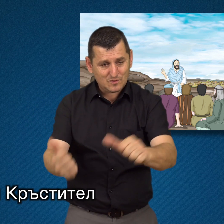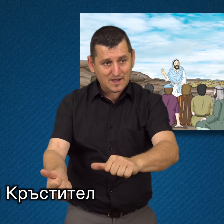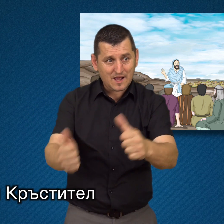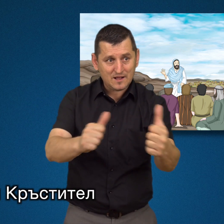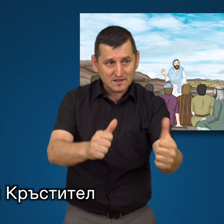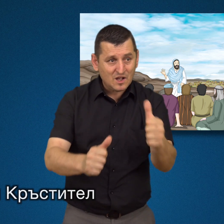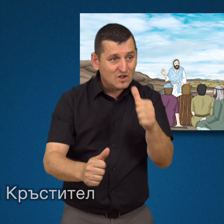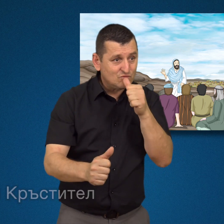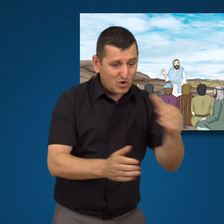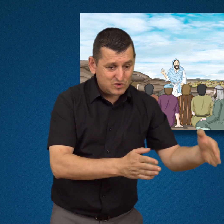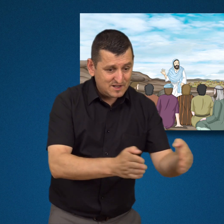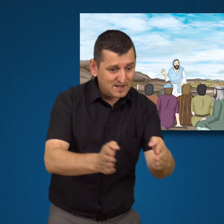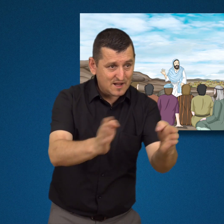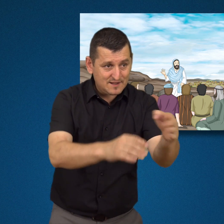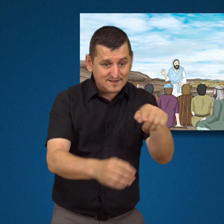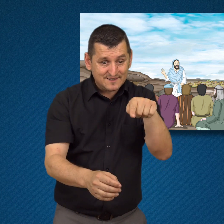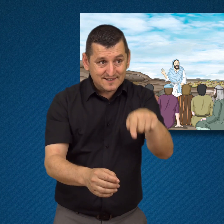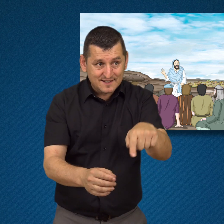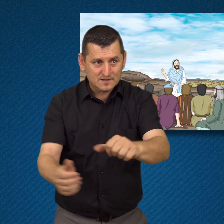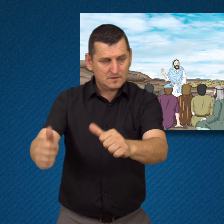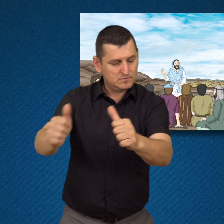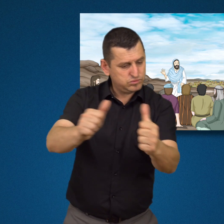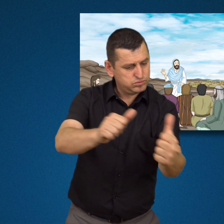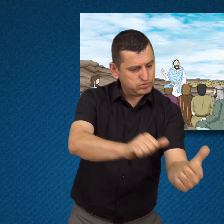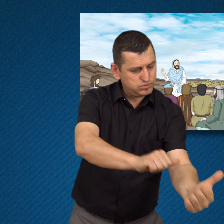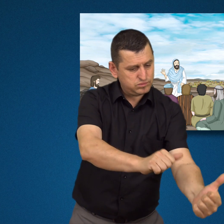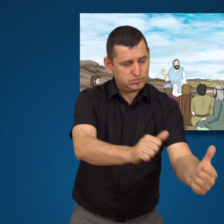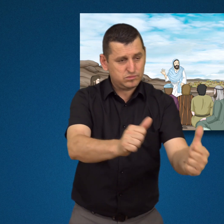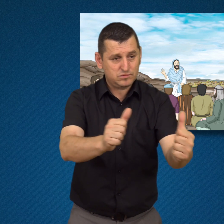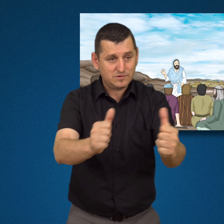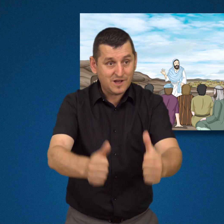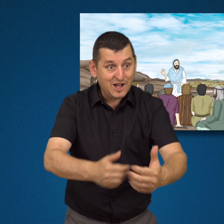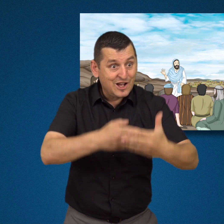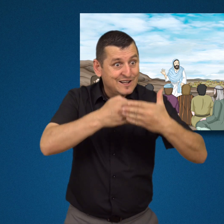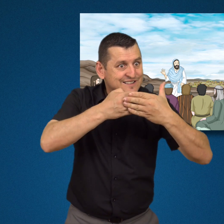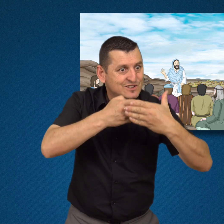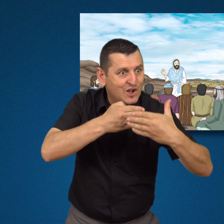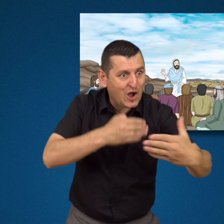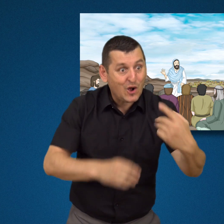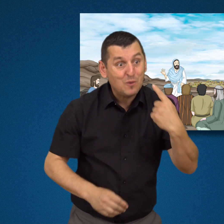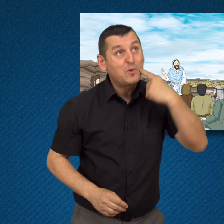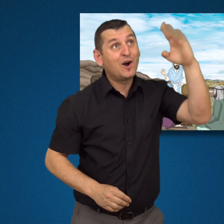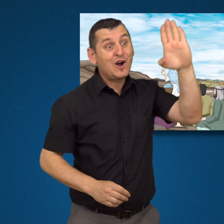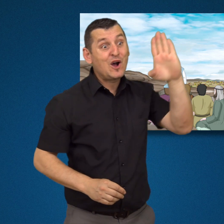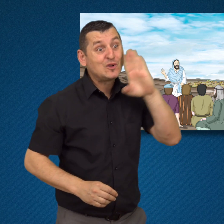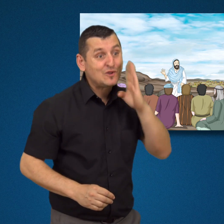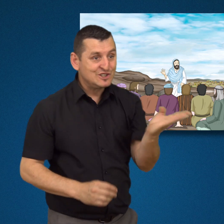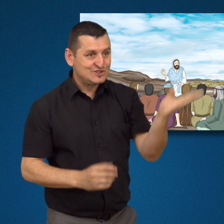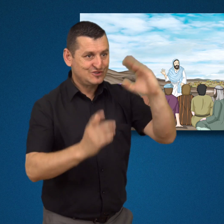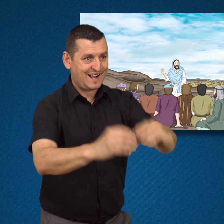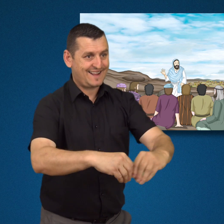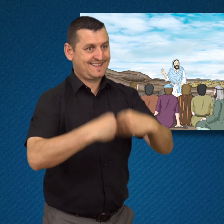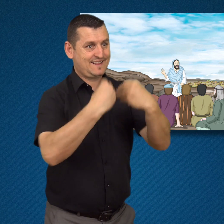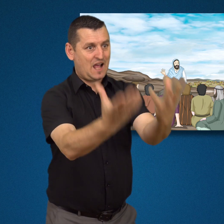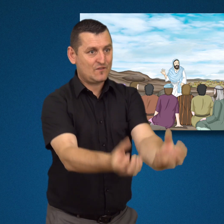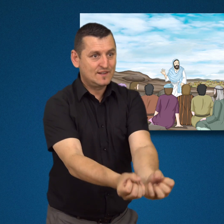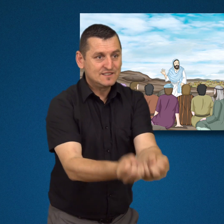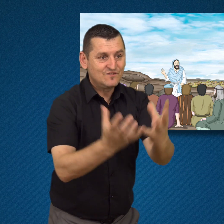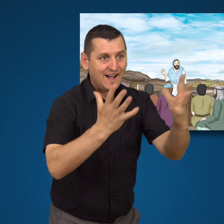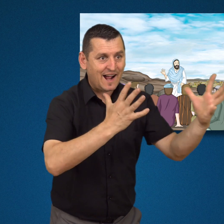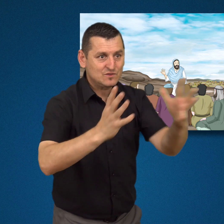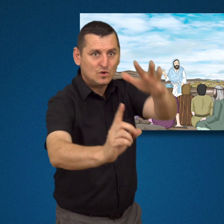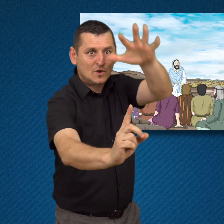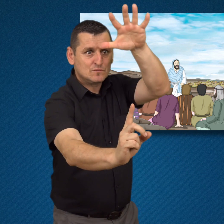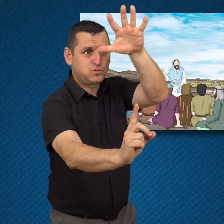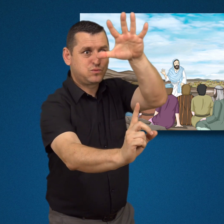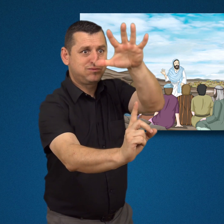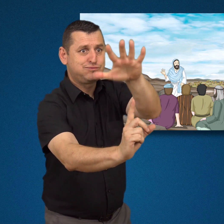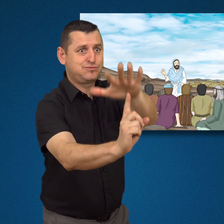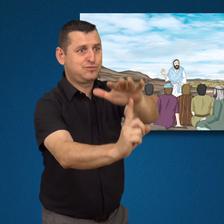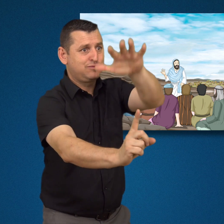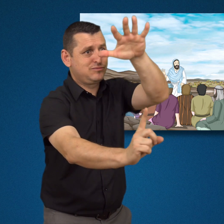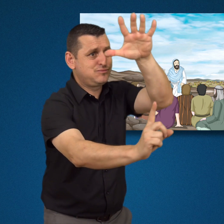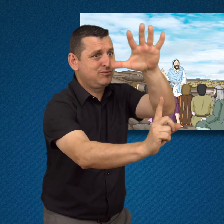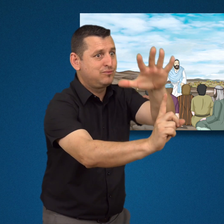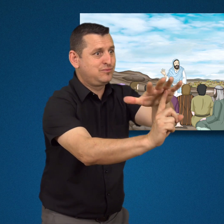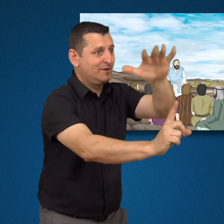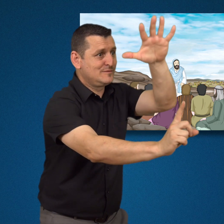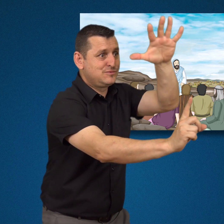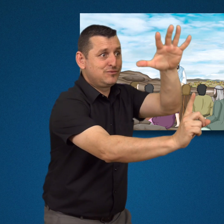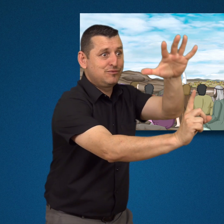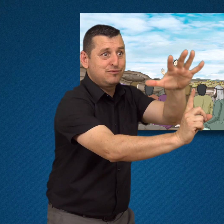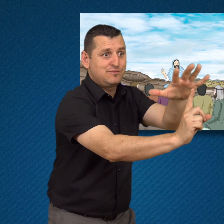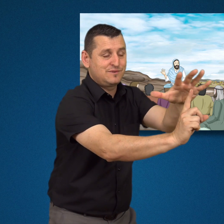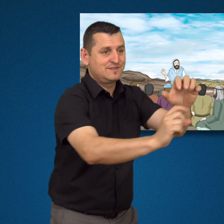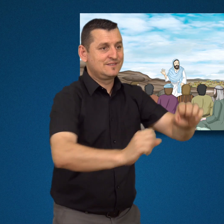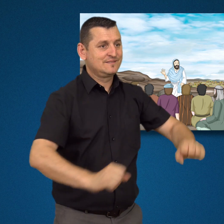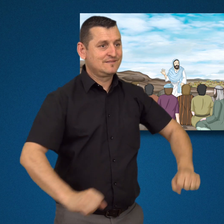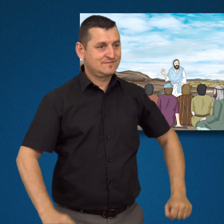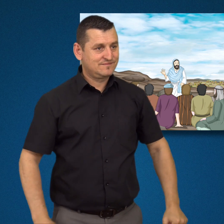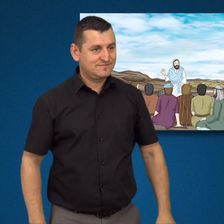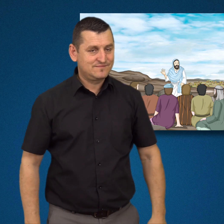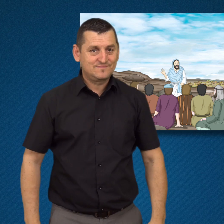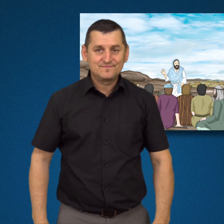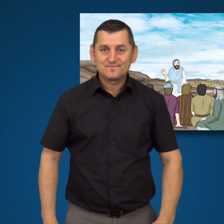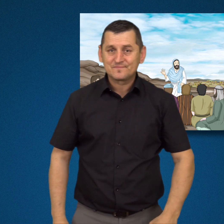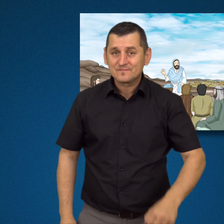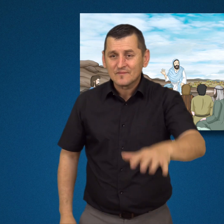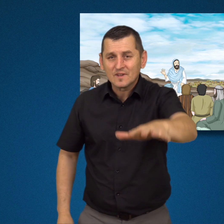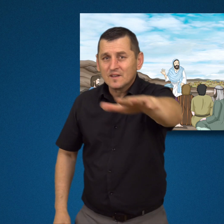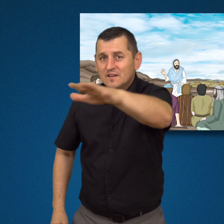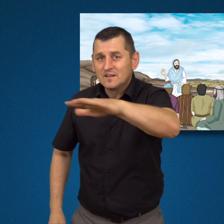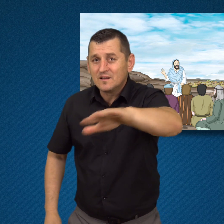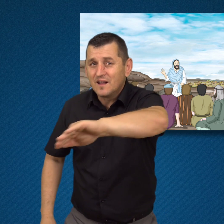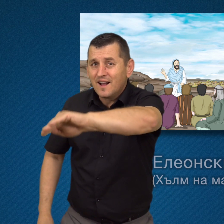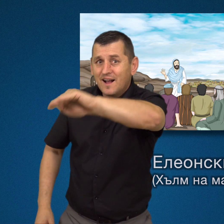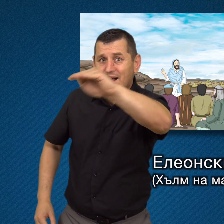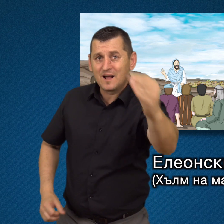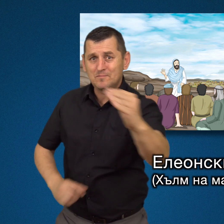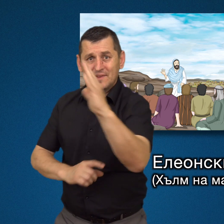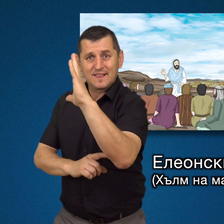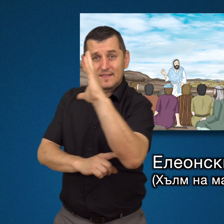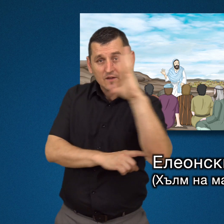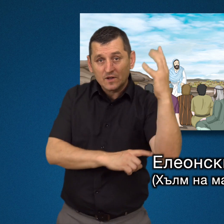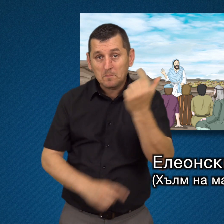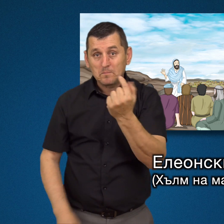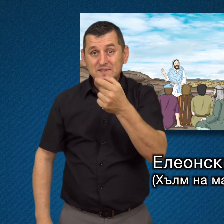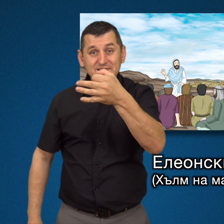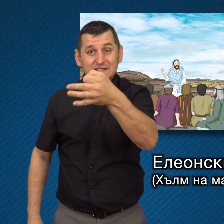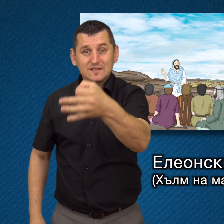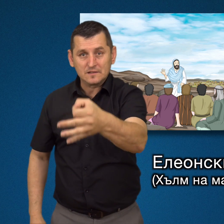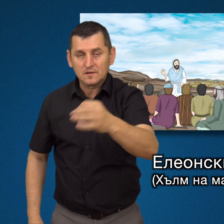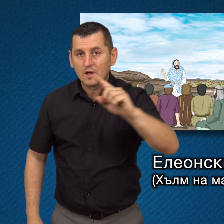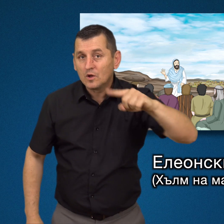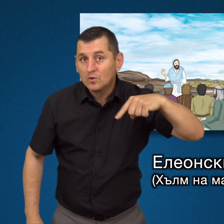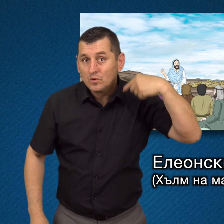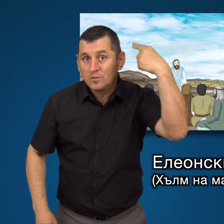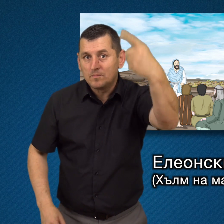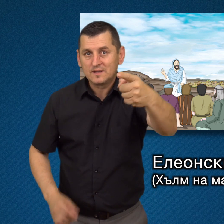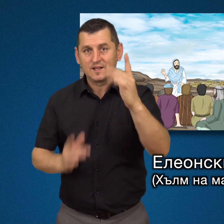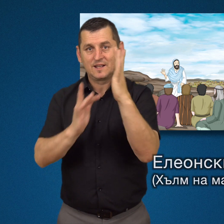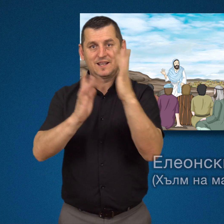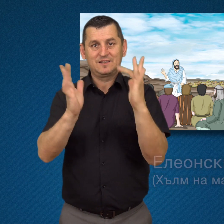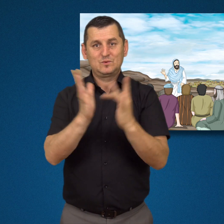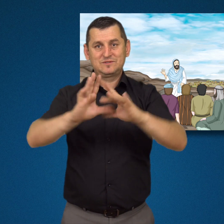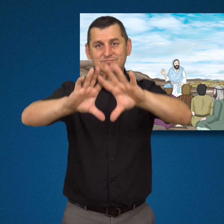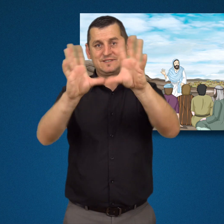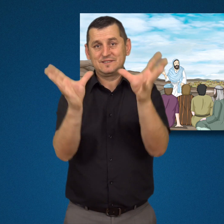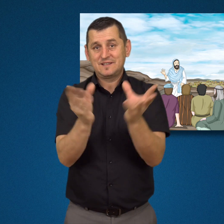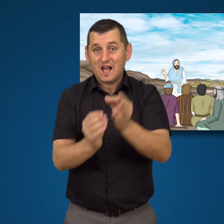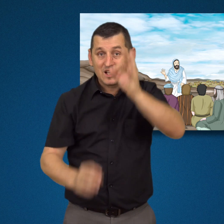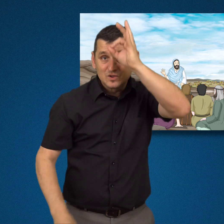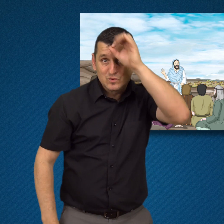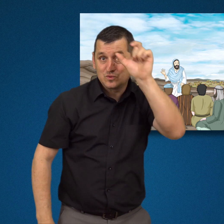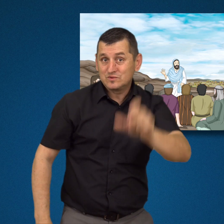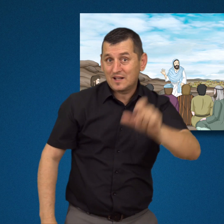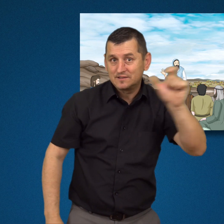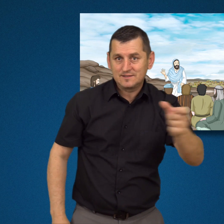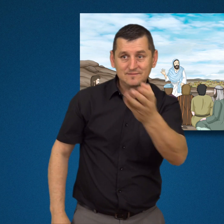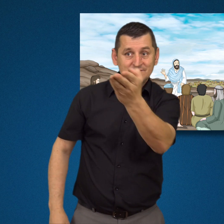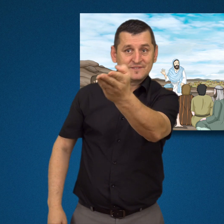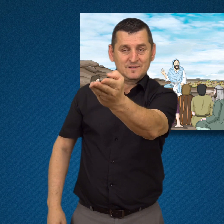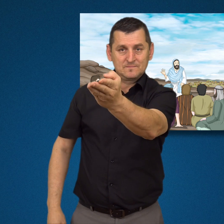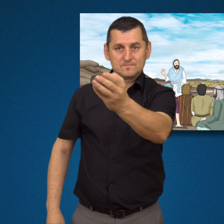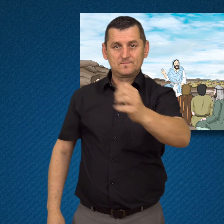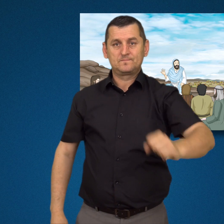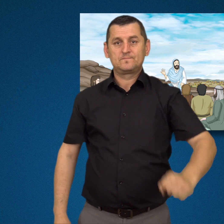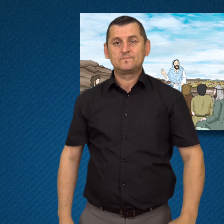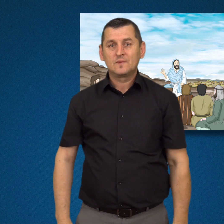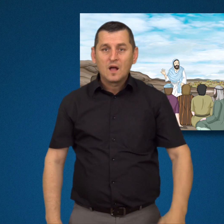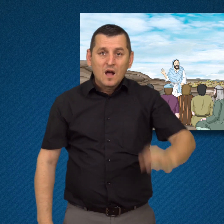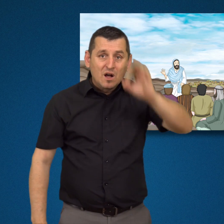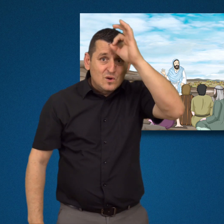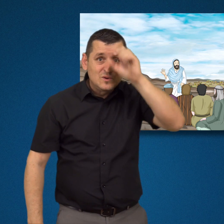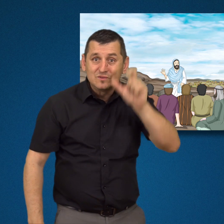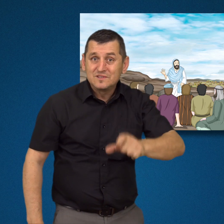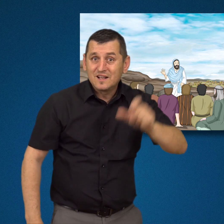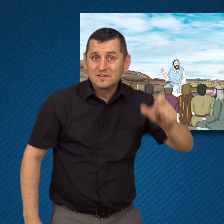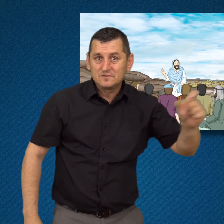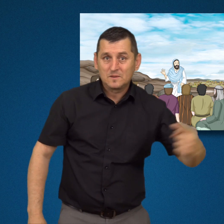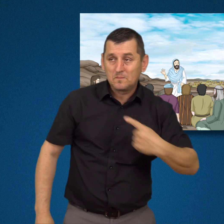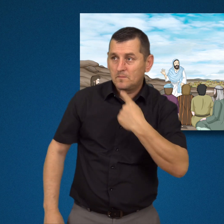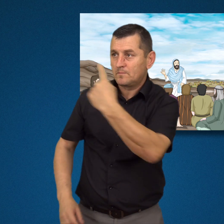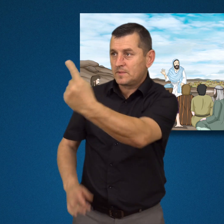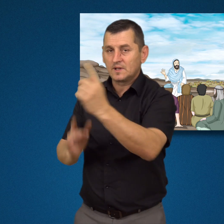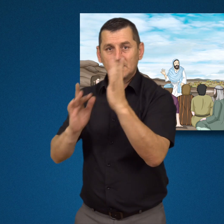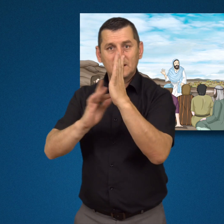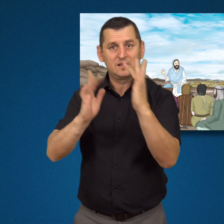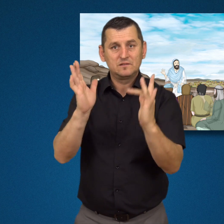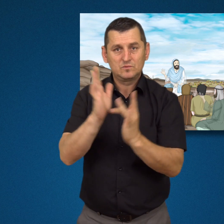For John baptized with water, but in a few days you will be baptized with the Holy Spirit.”